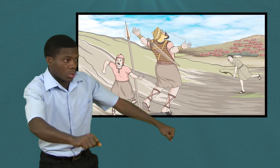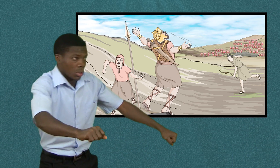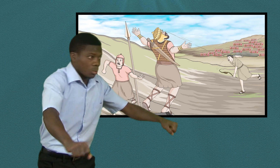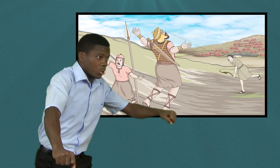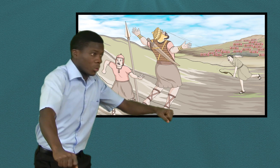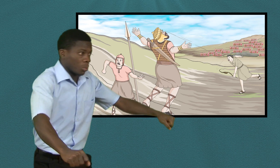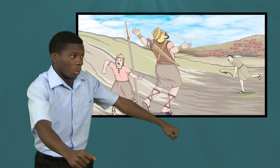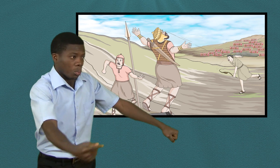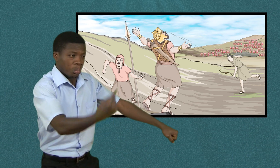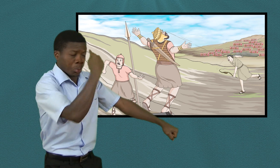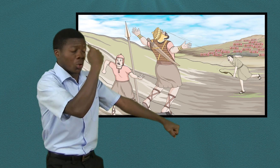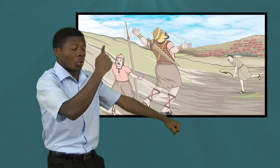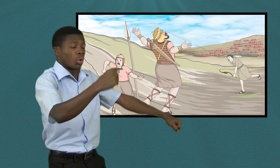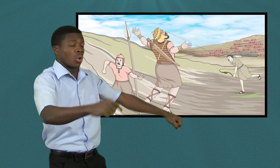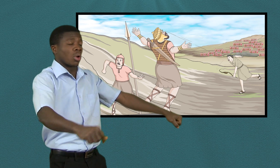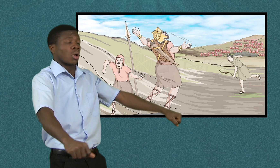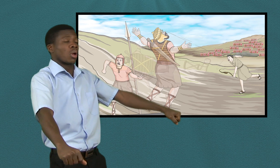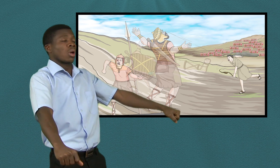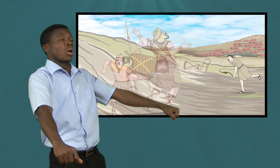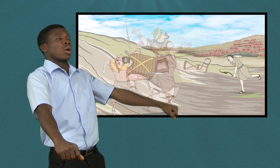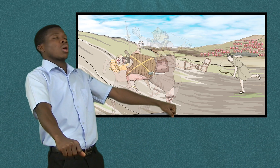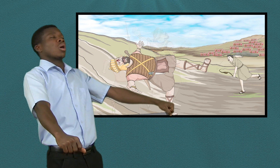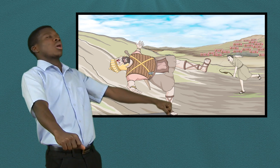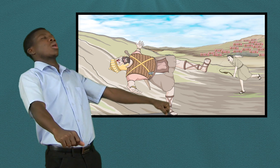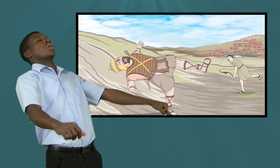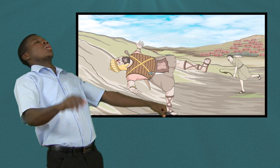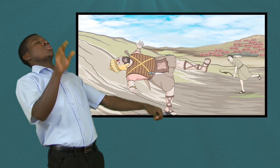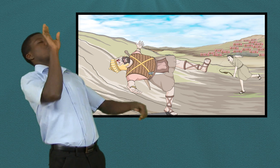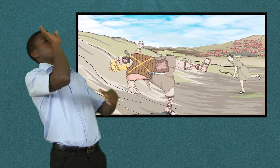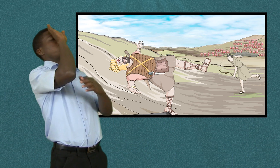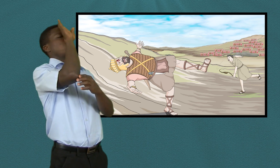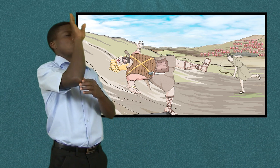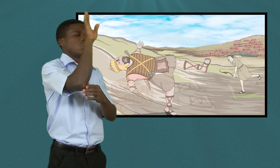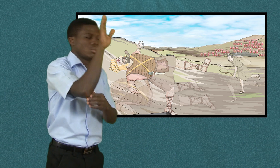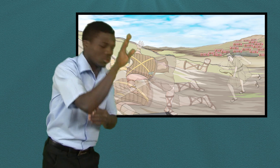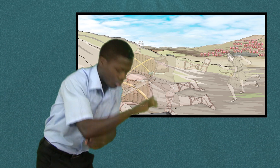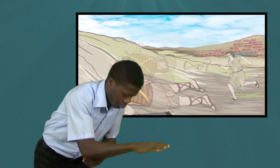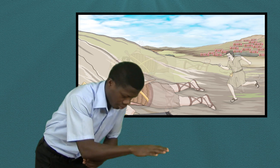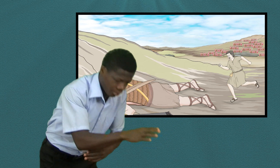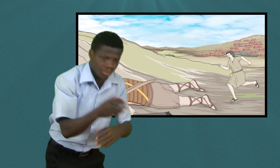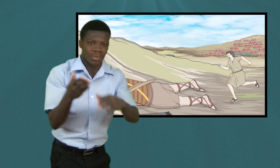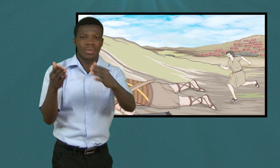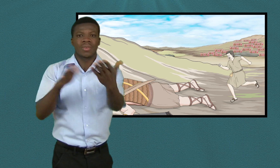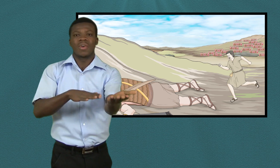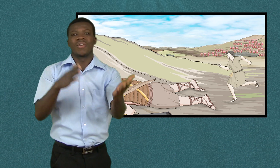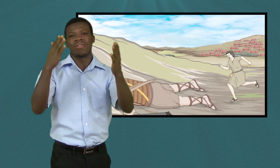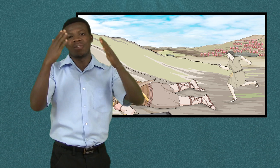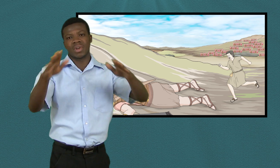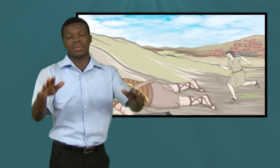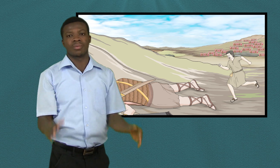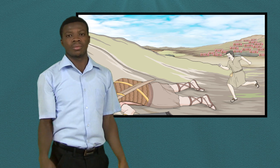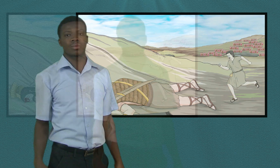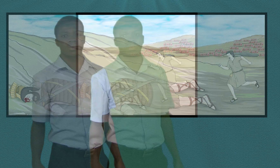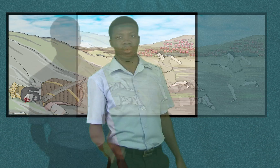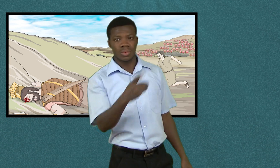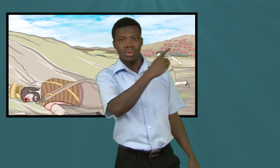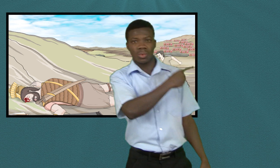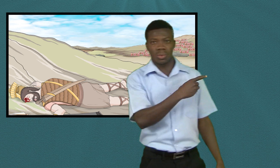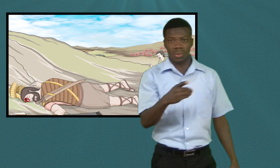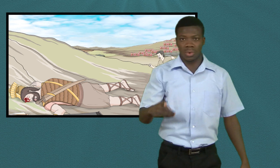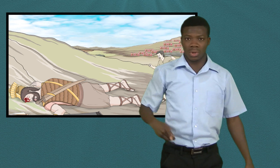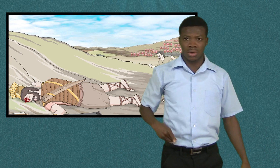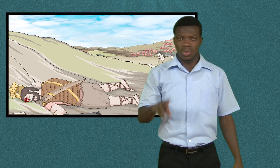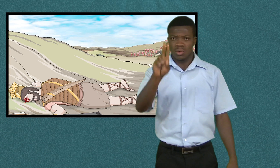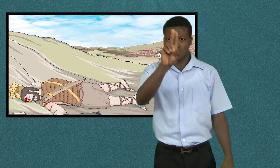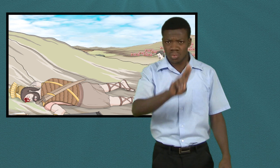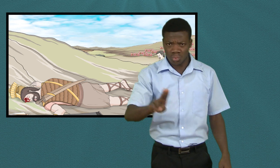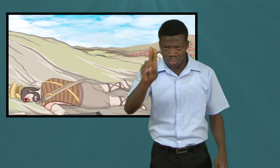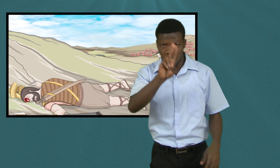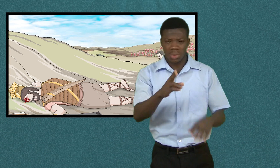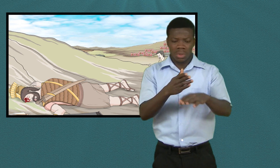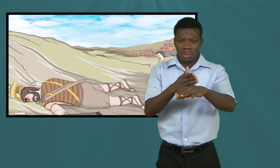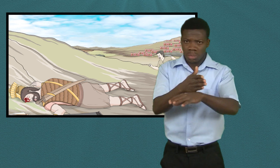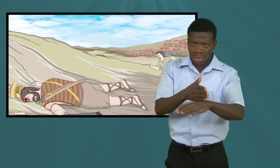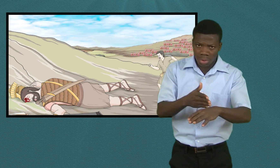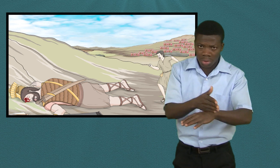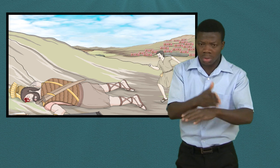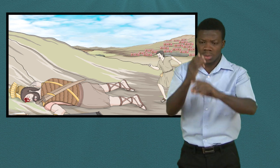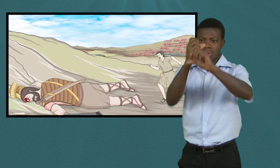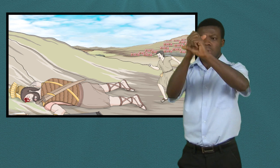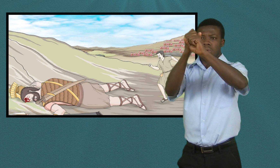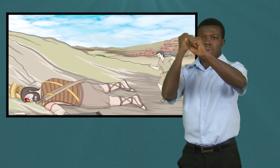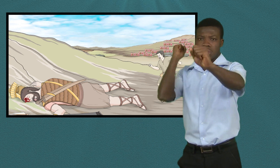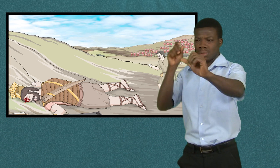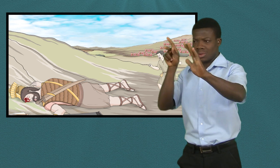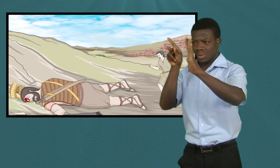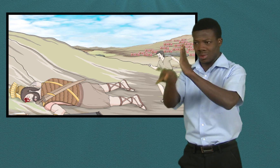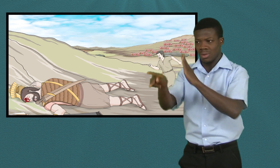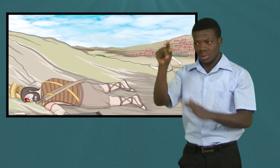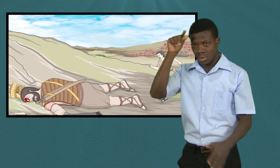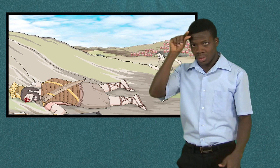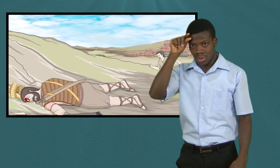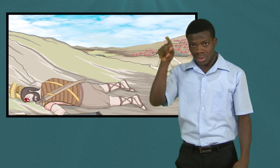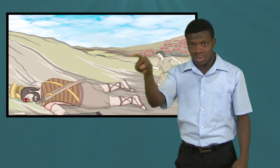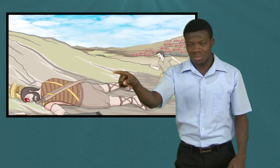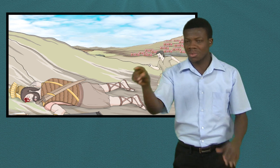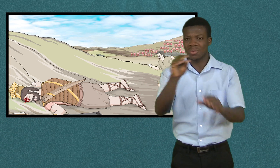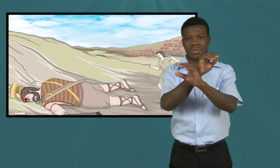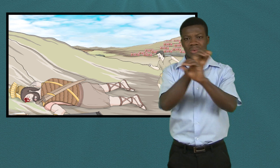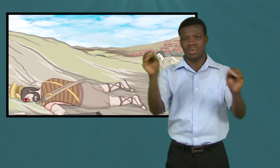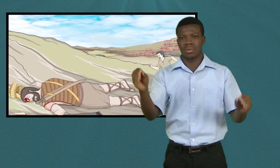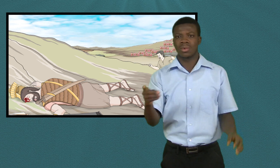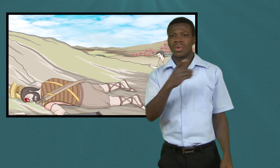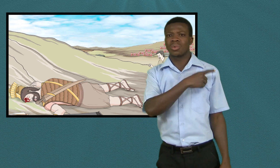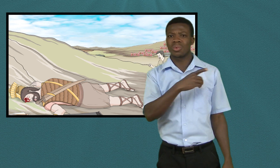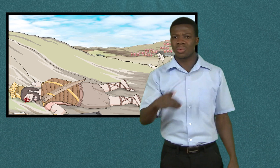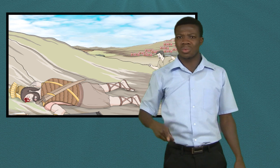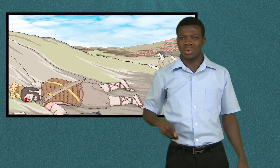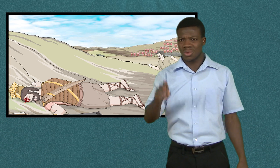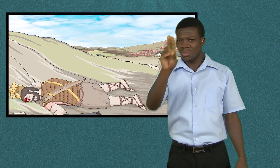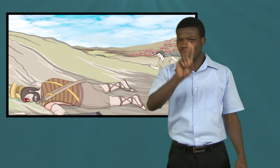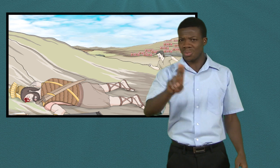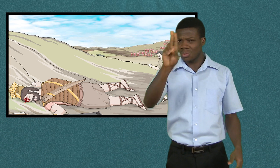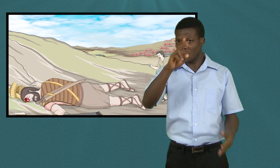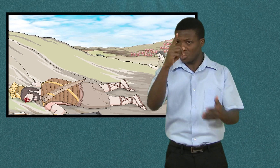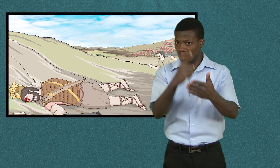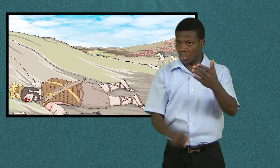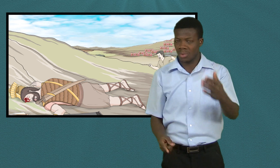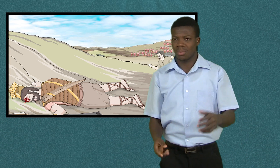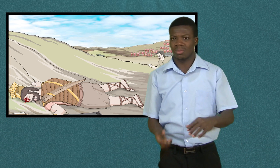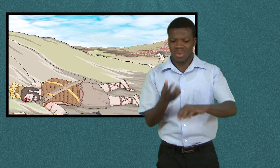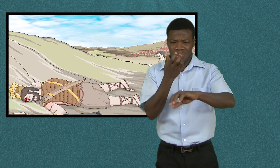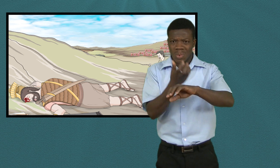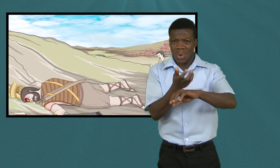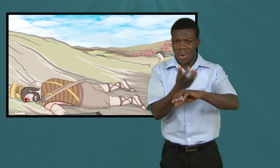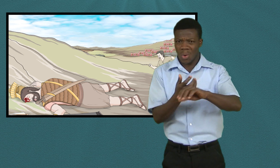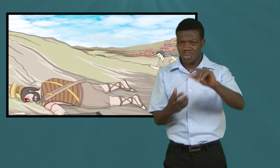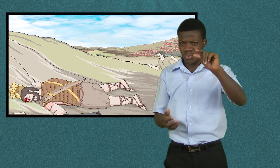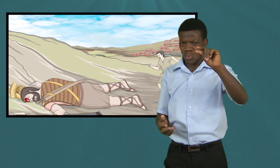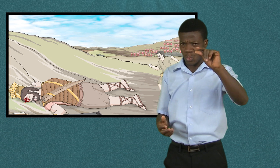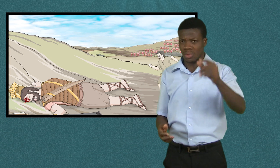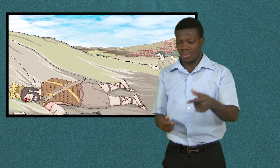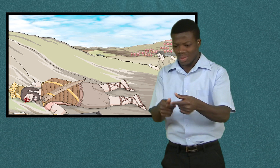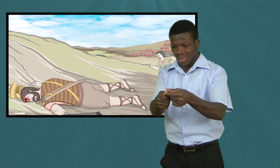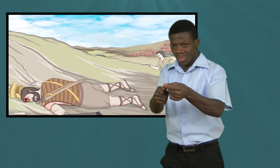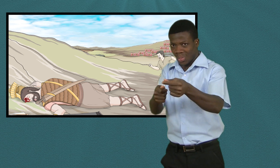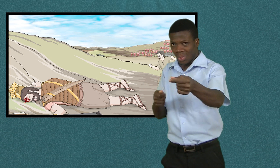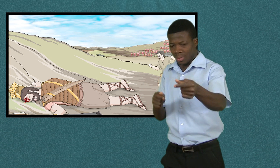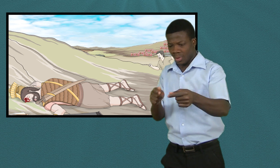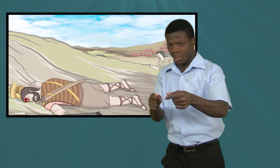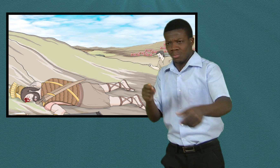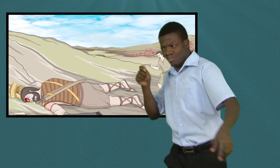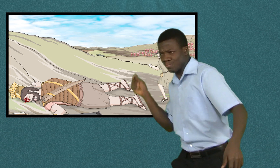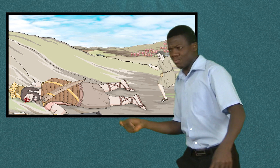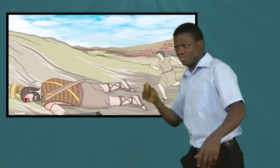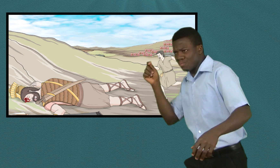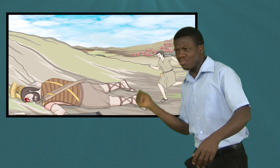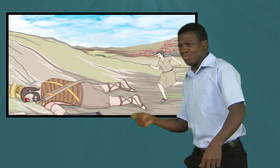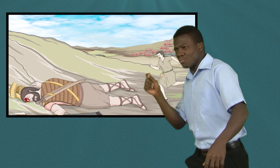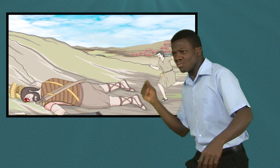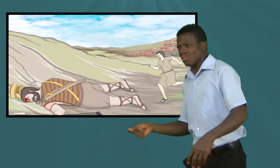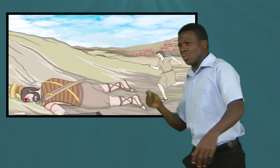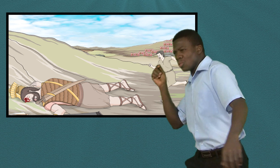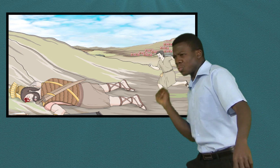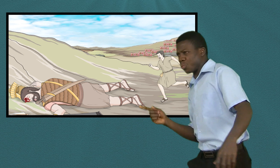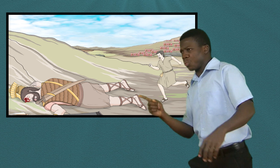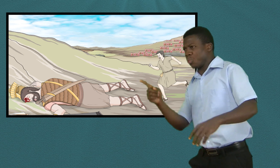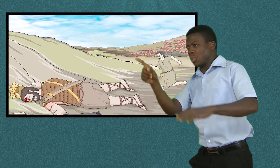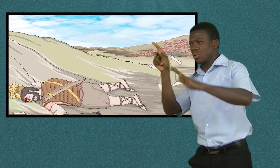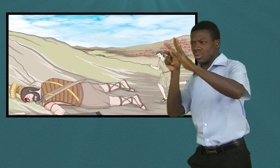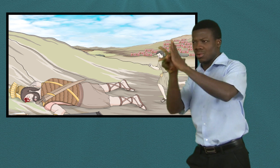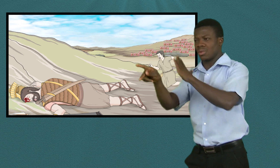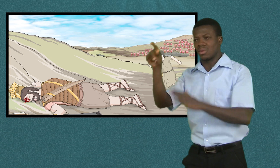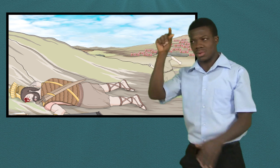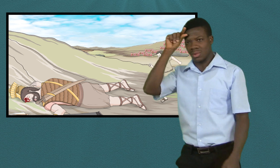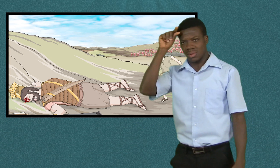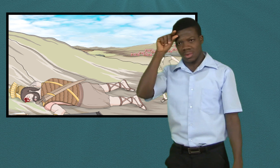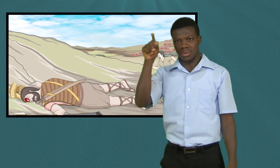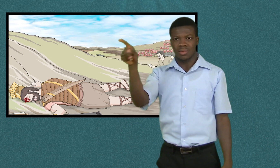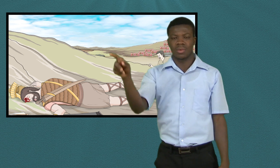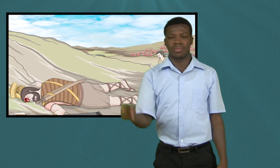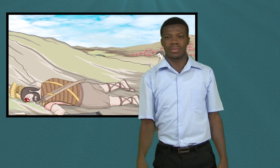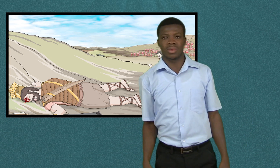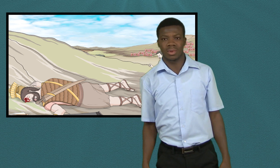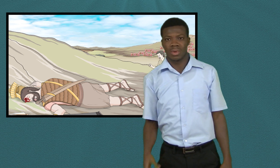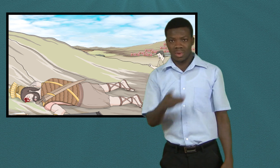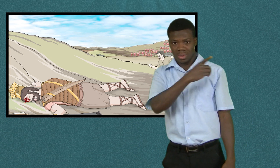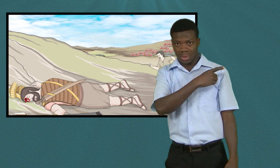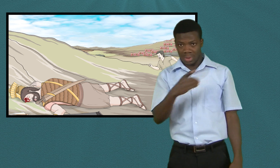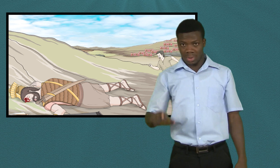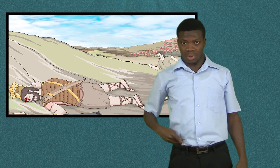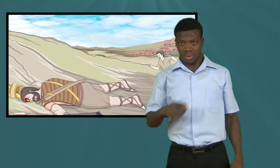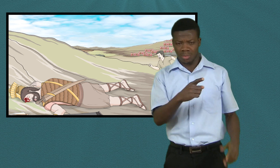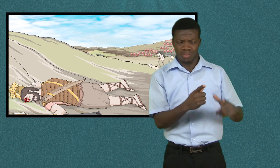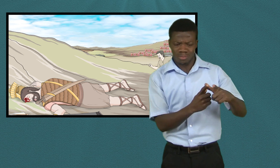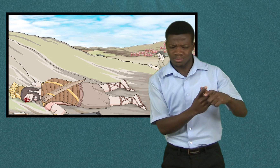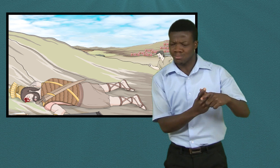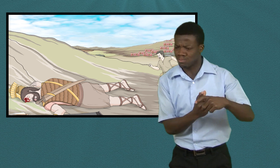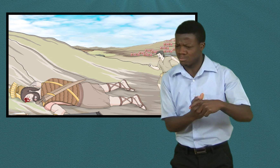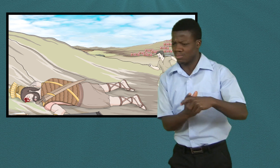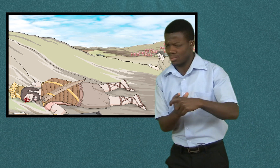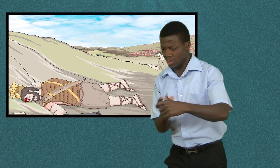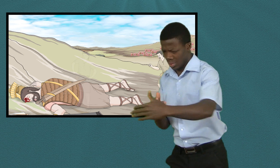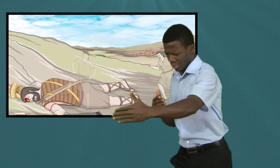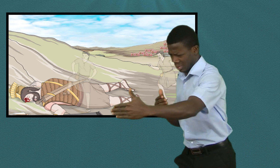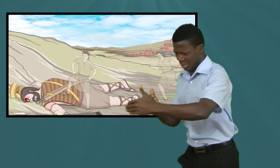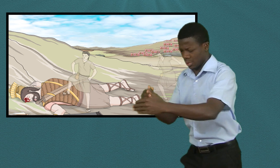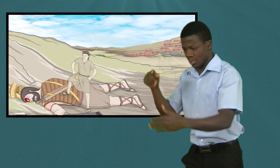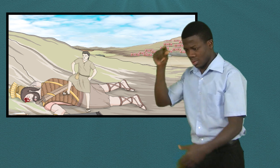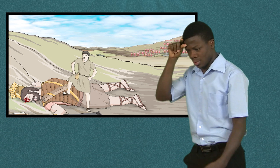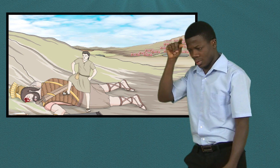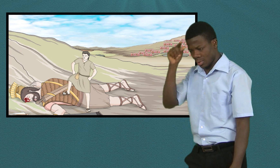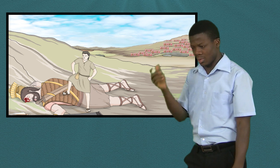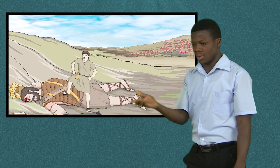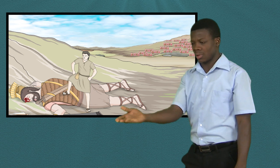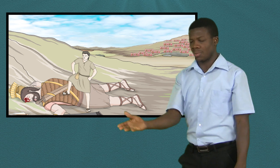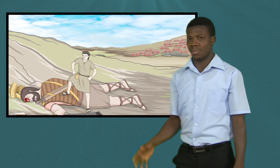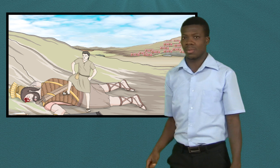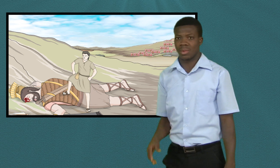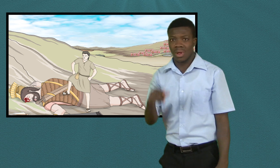The stone sank into his forehead, and he fell facedown on the ground. Thus David prevailed over the Philistine with a sling and a stone; without a sword in his hand he struck down the Philistine and killed him.